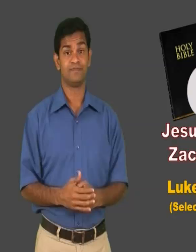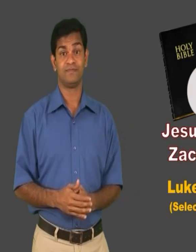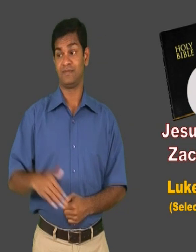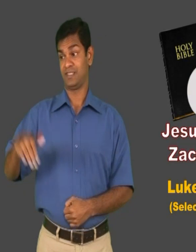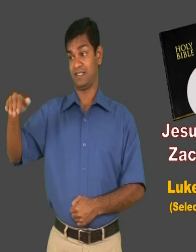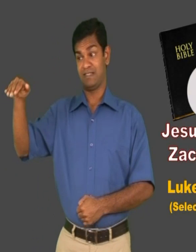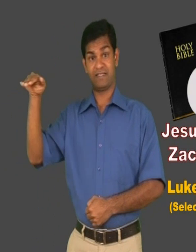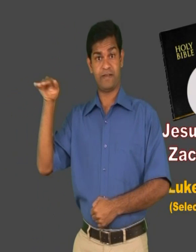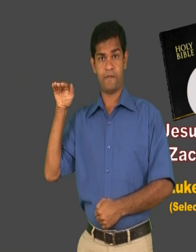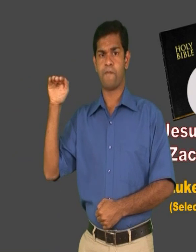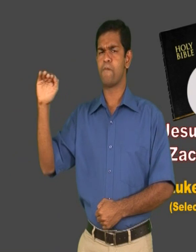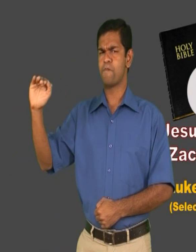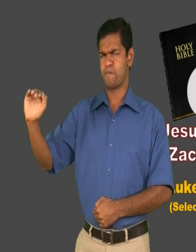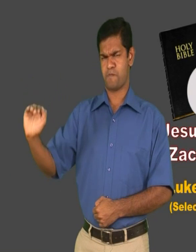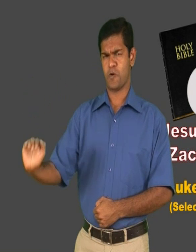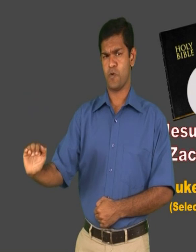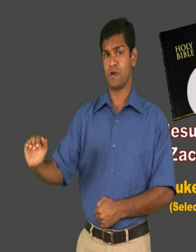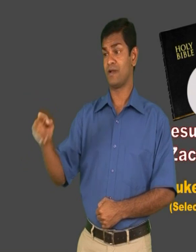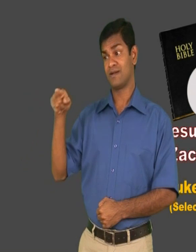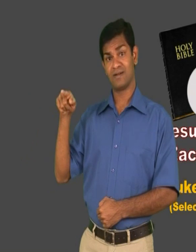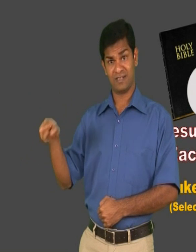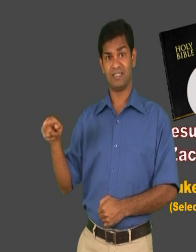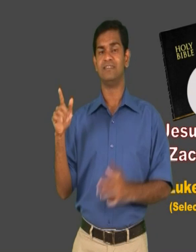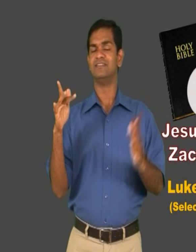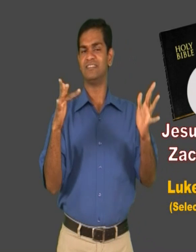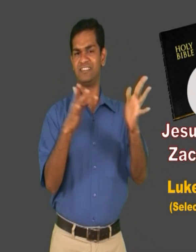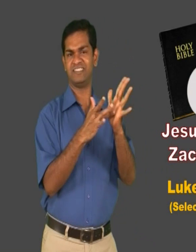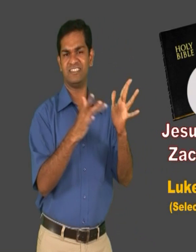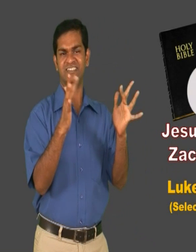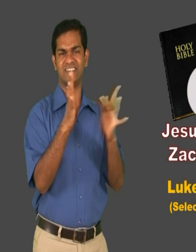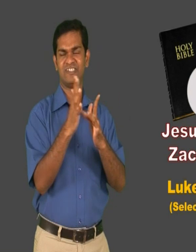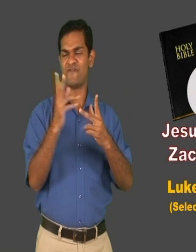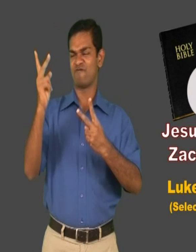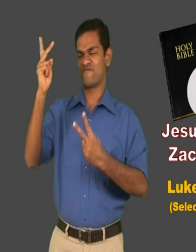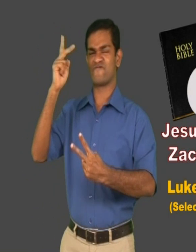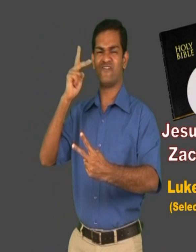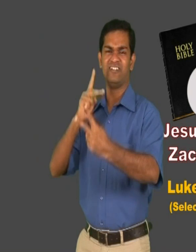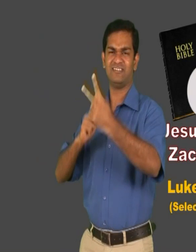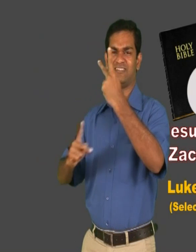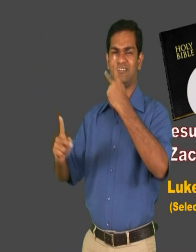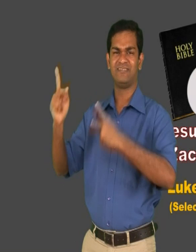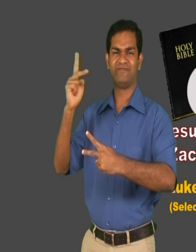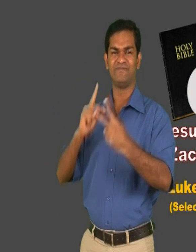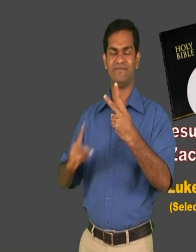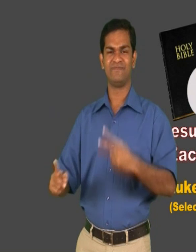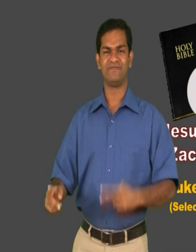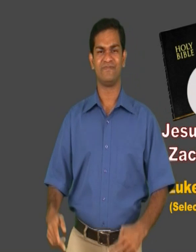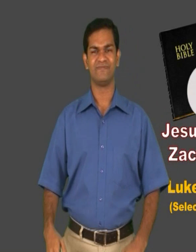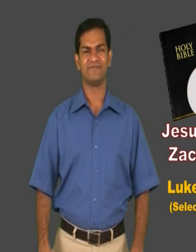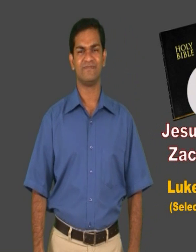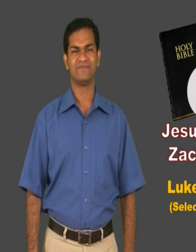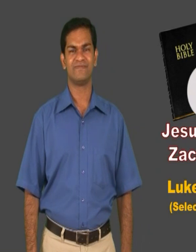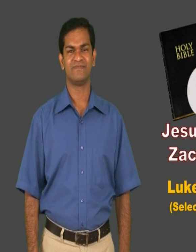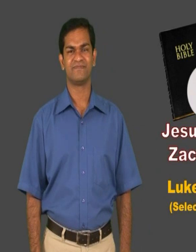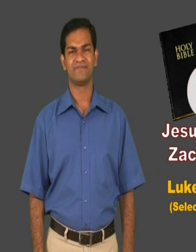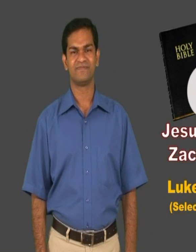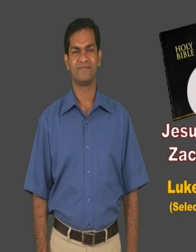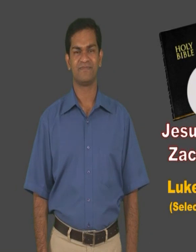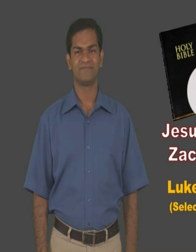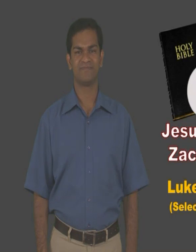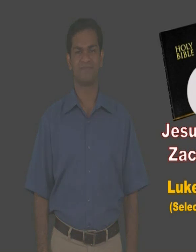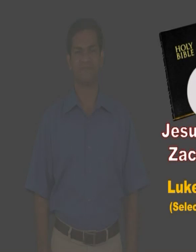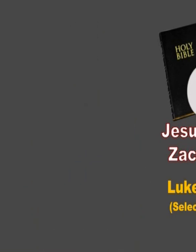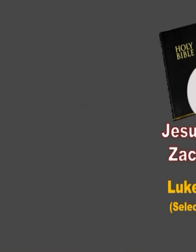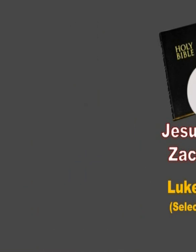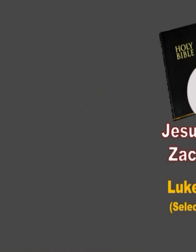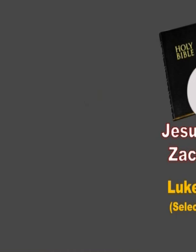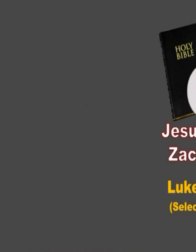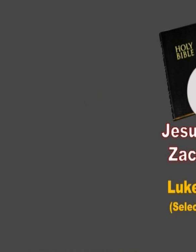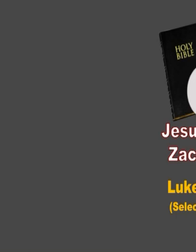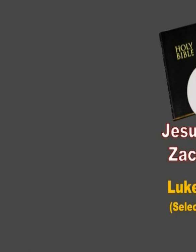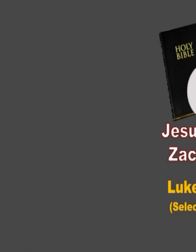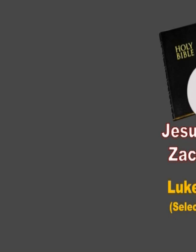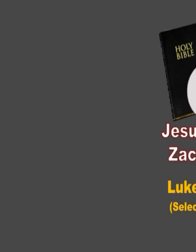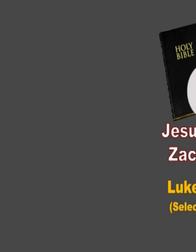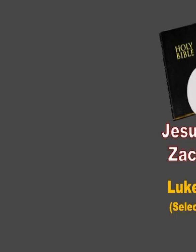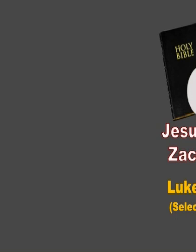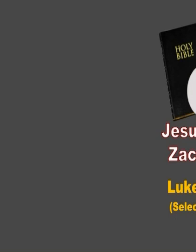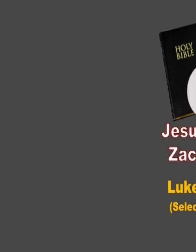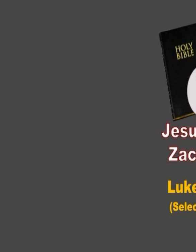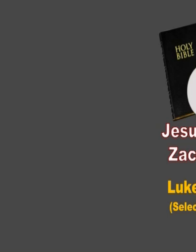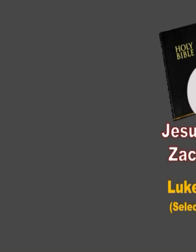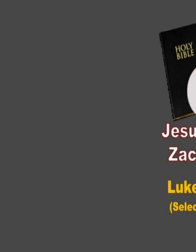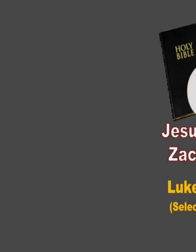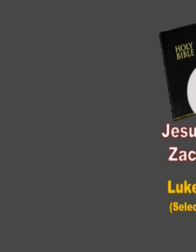Jesus visits Zacchaeus